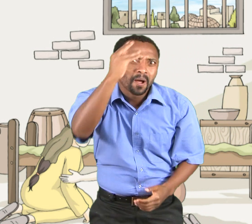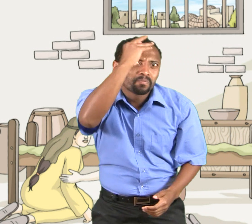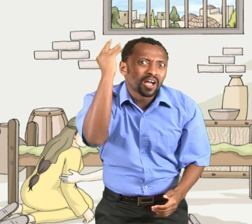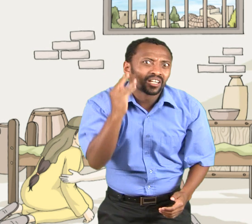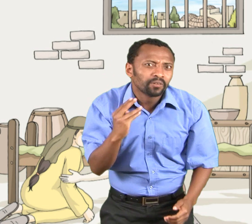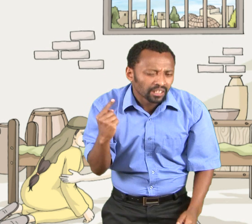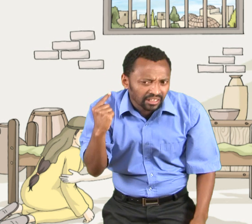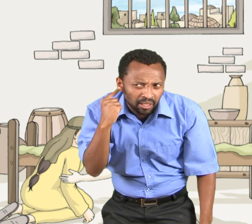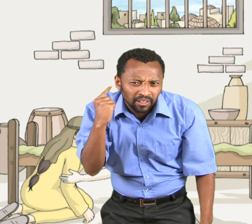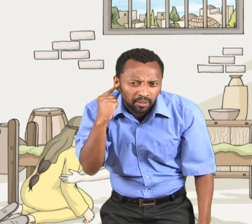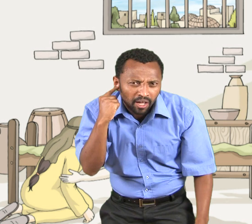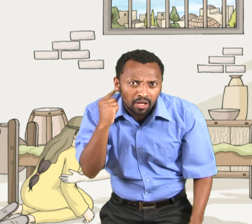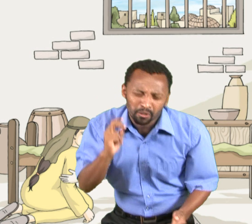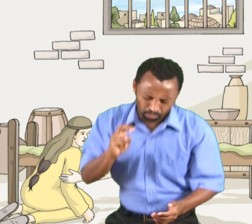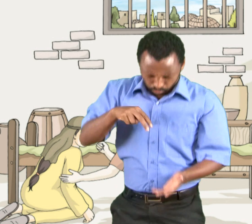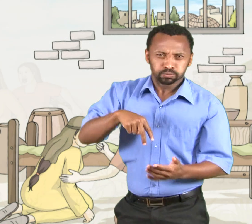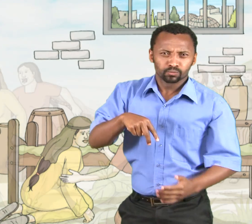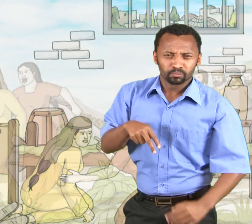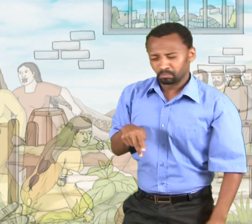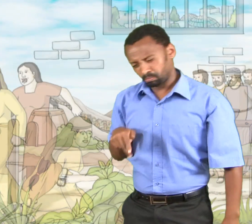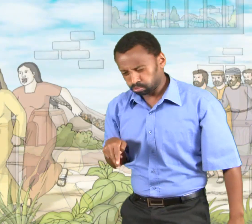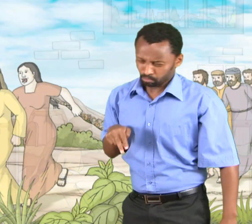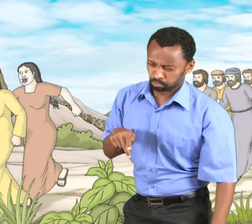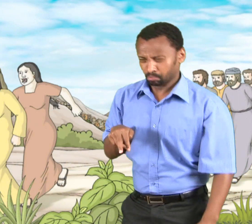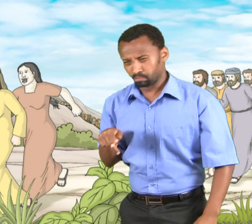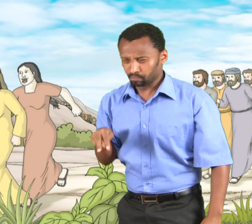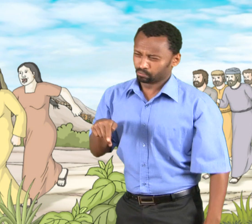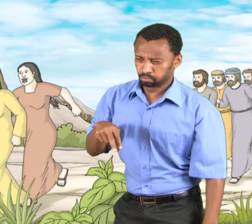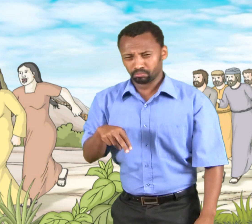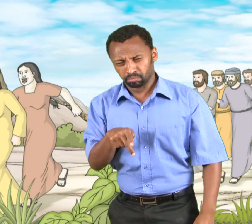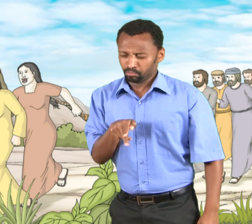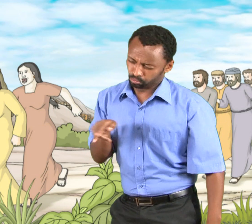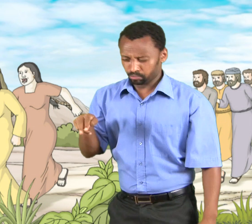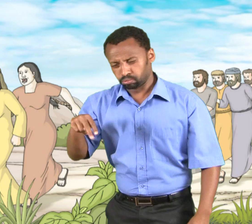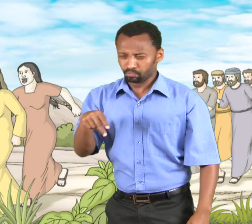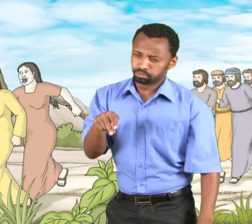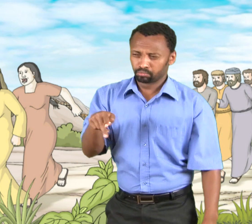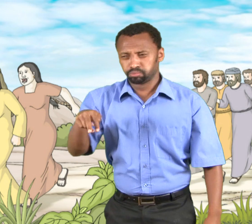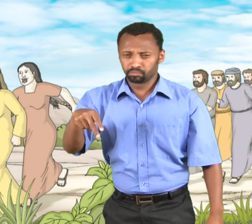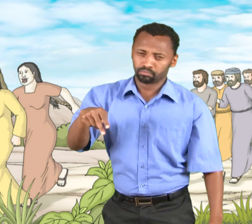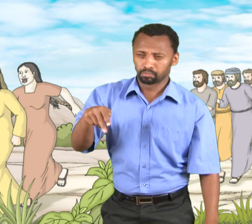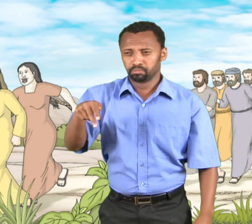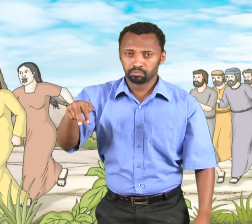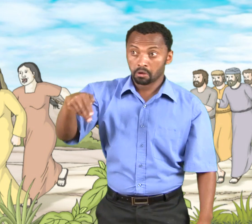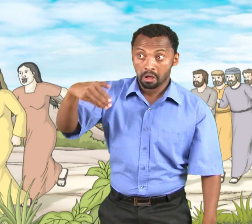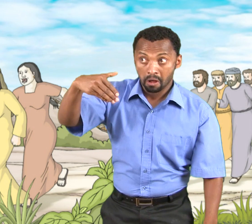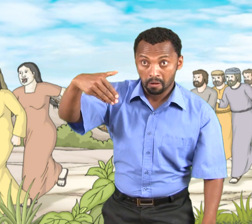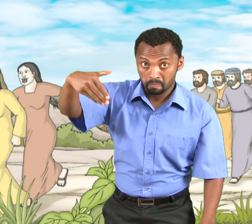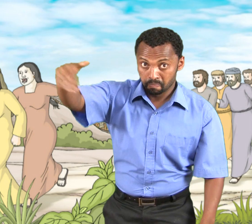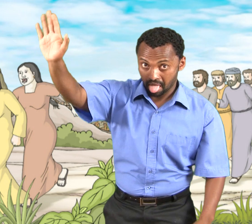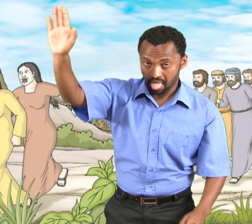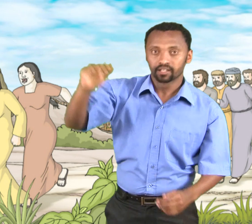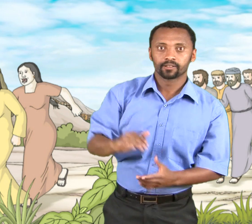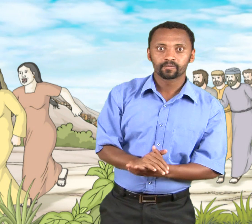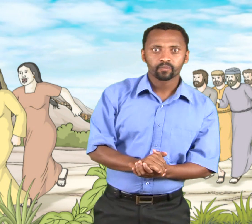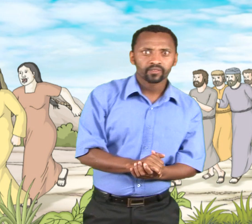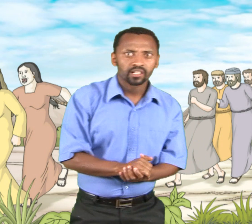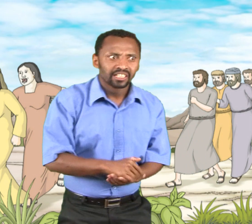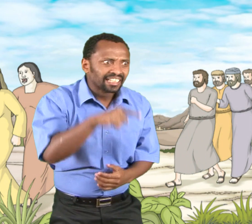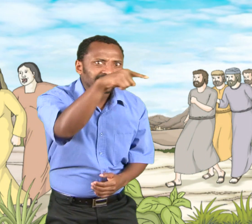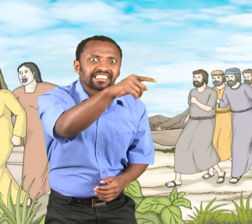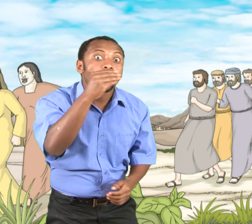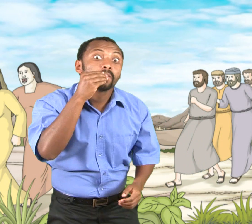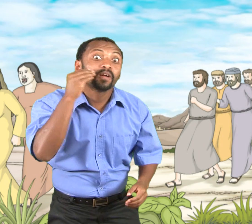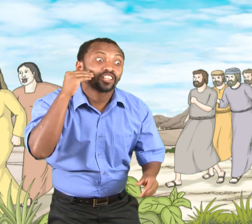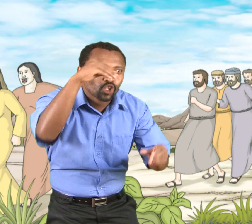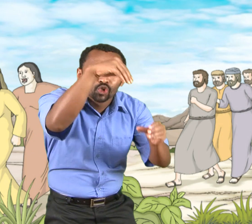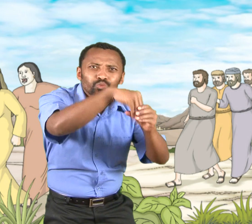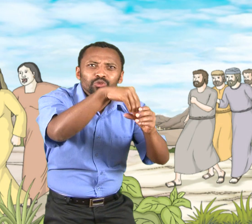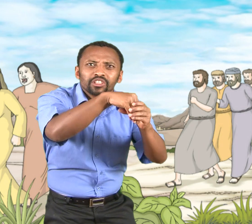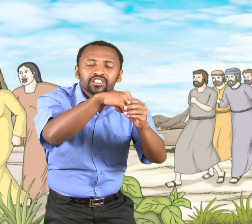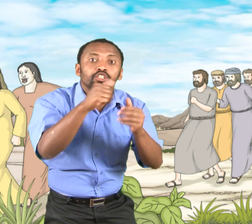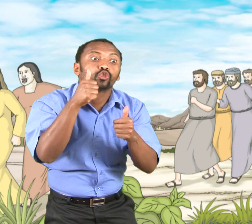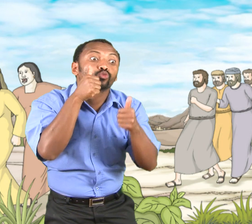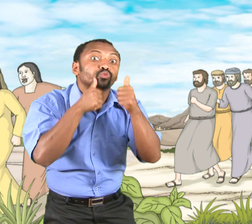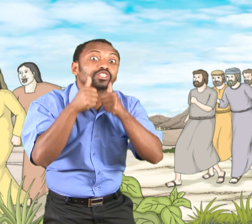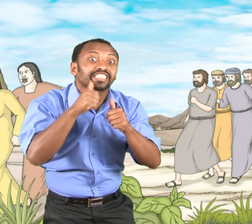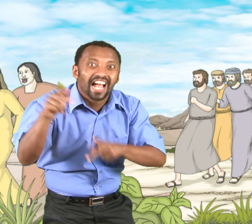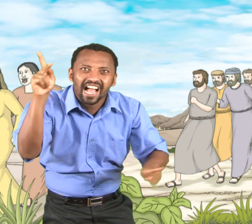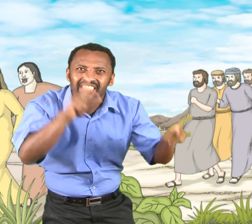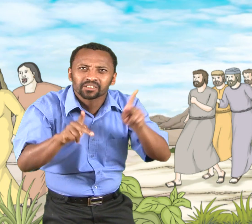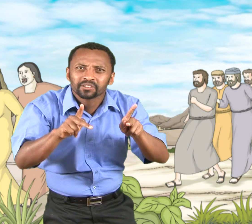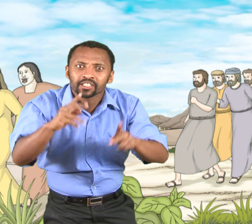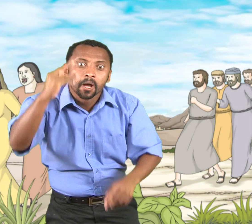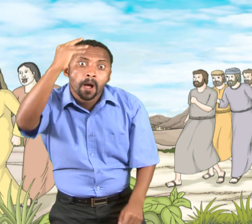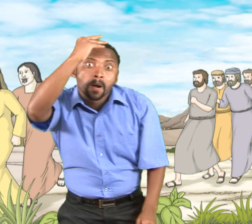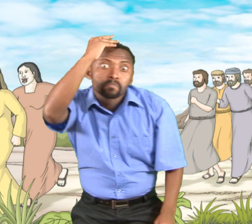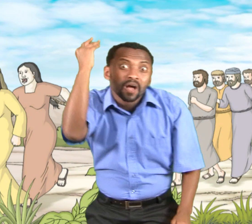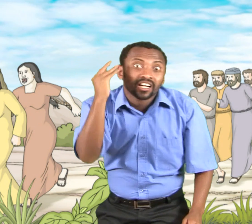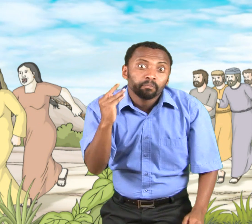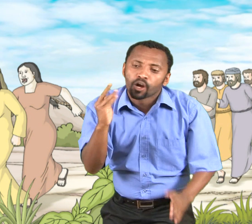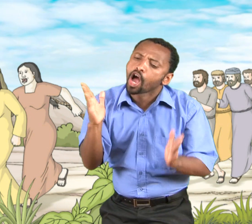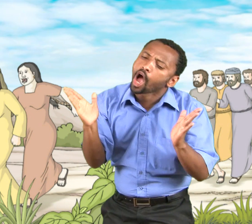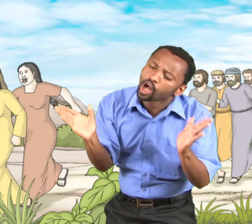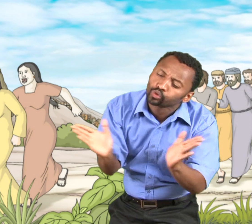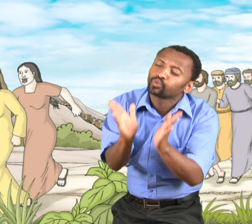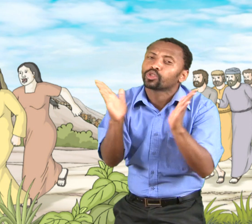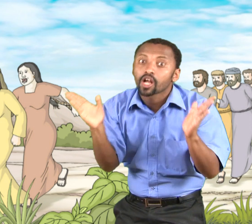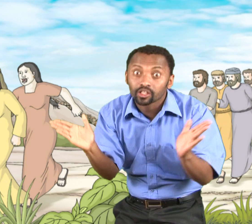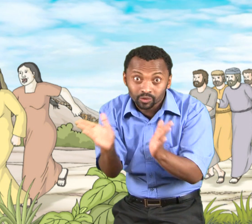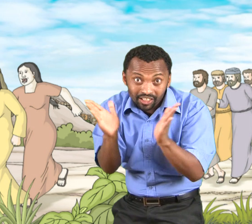And when Mary heard this, she got up quickly and went to Him.